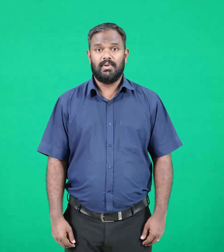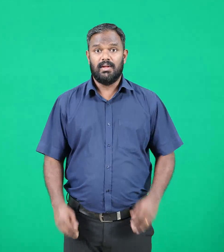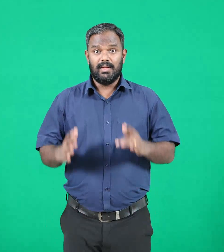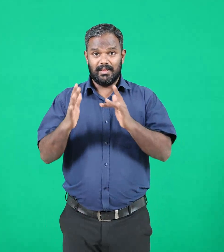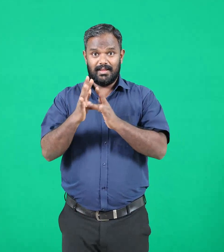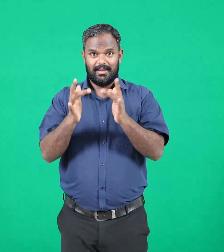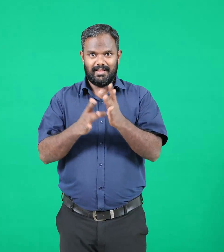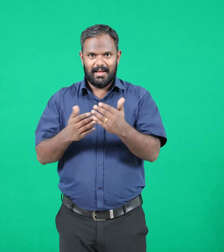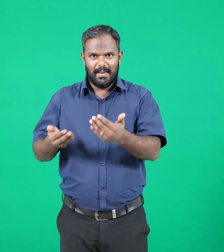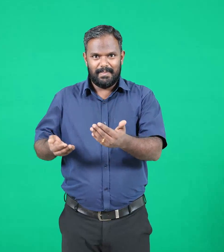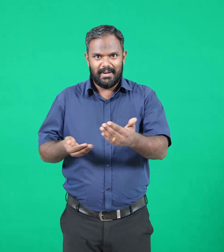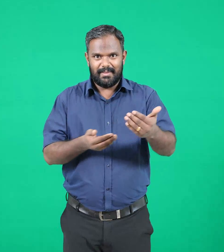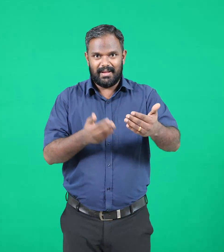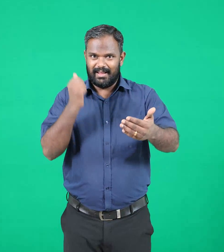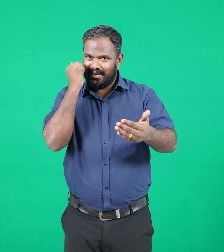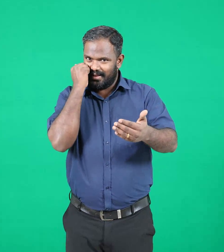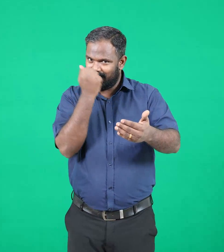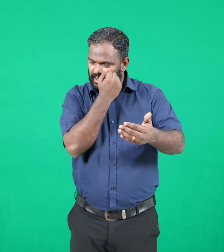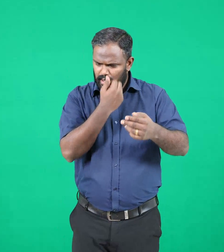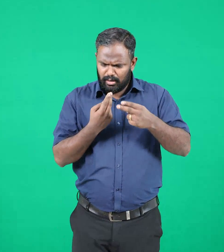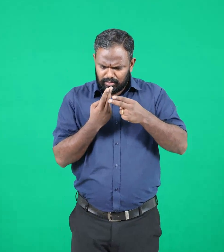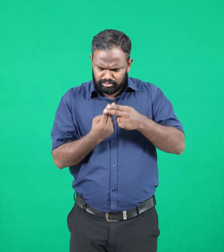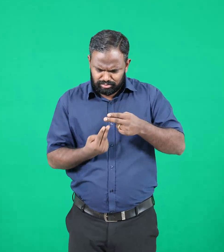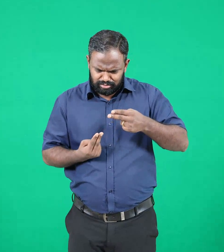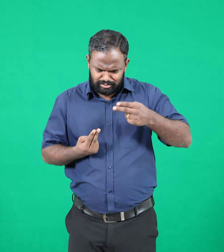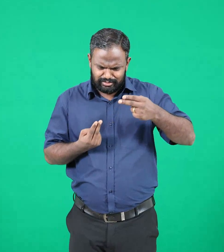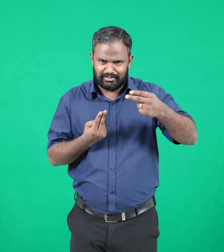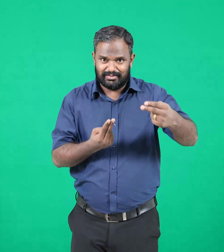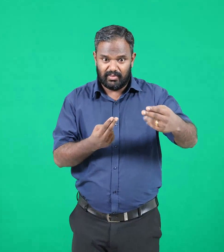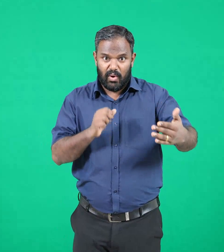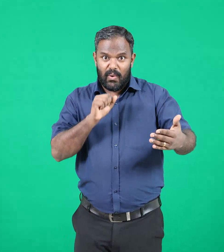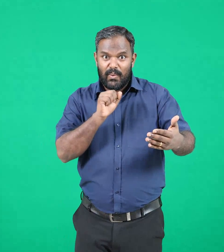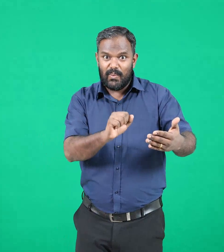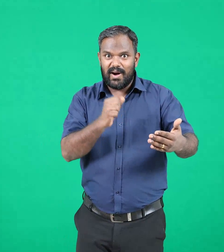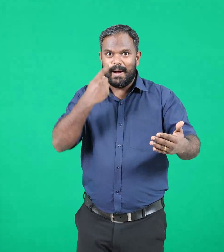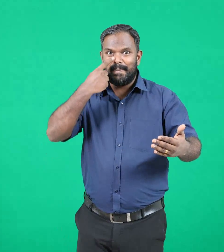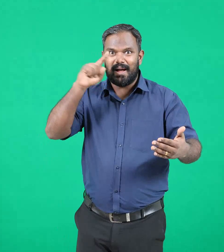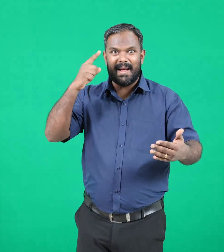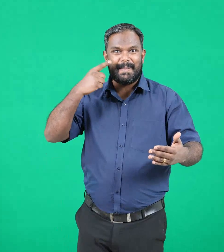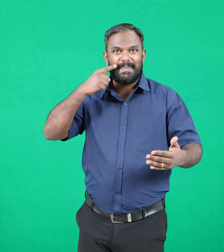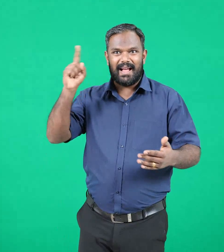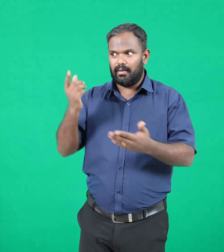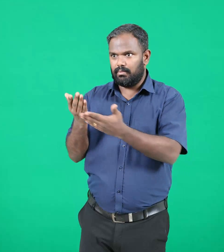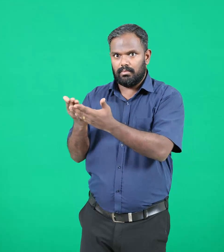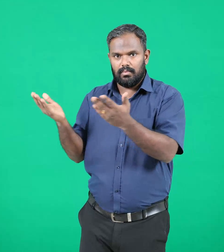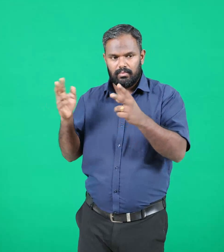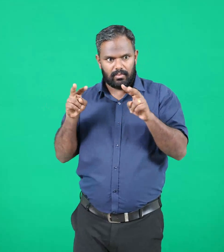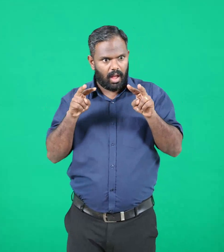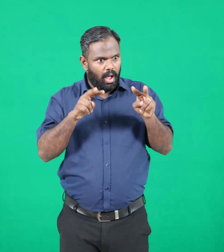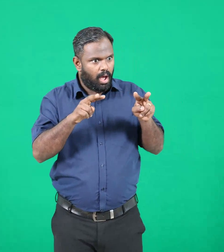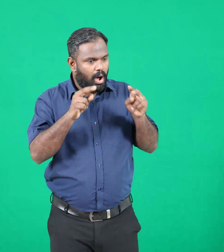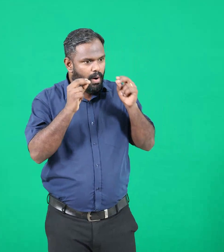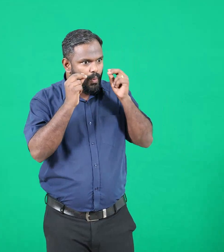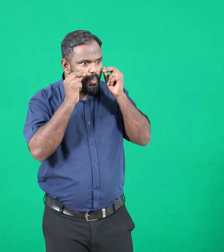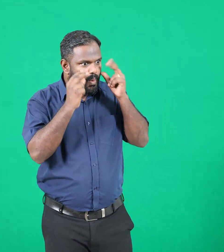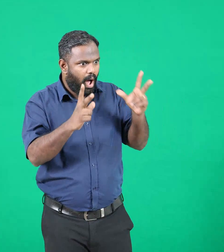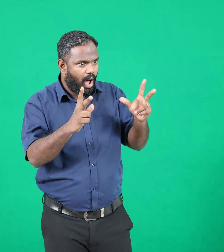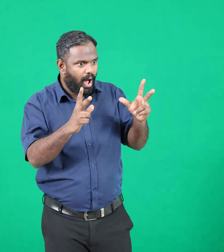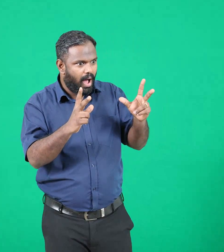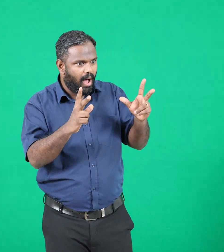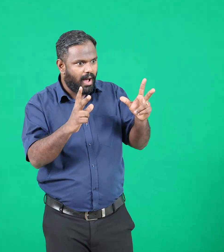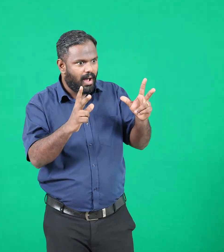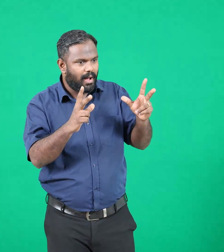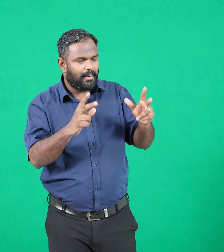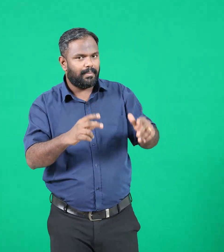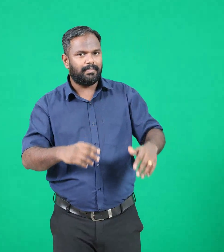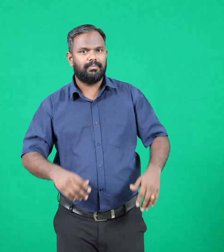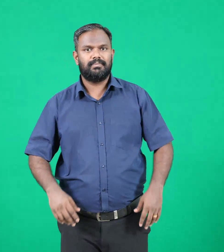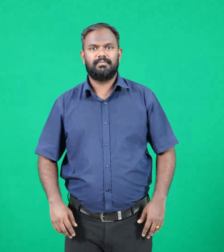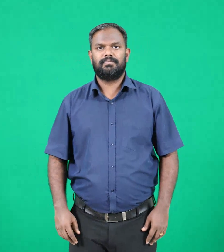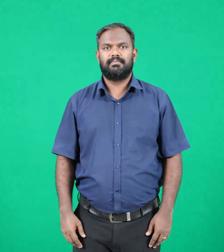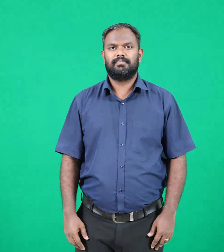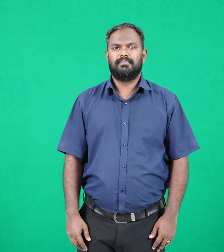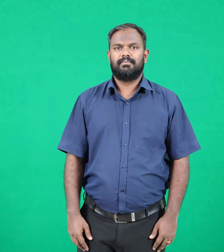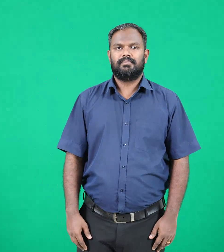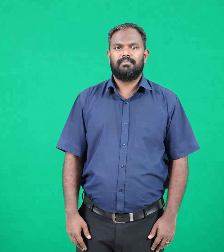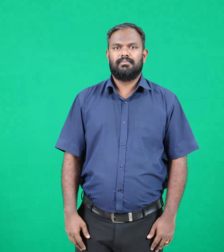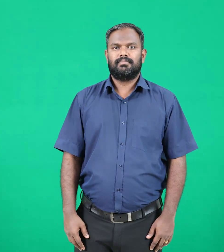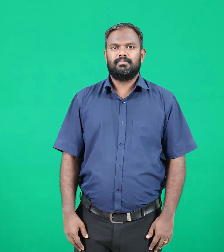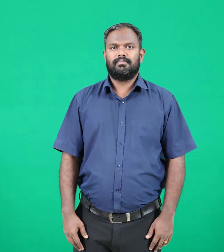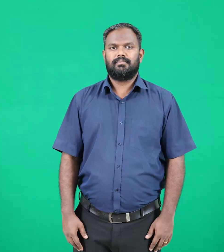The Child's father and mother were amazed at what was spoken about Him.